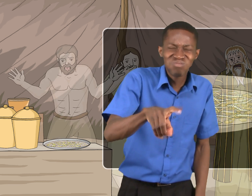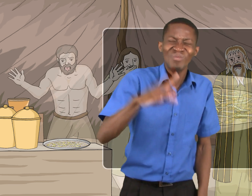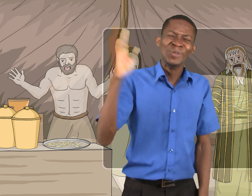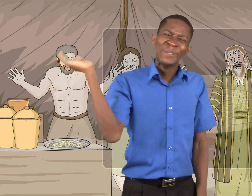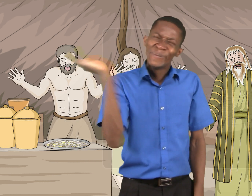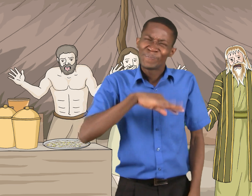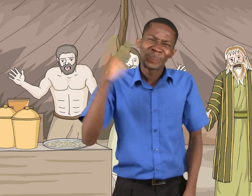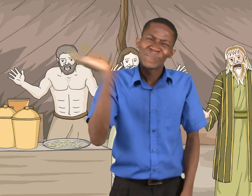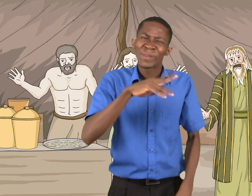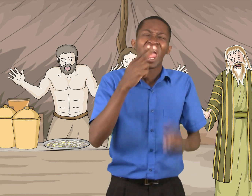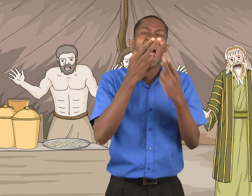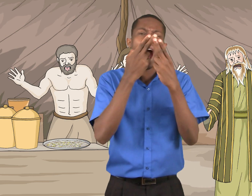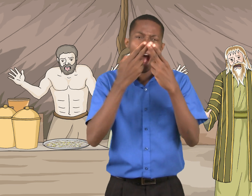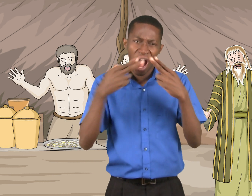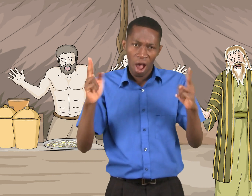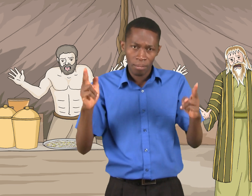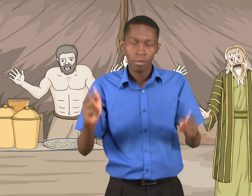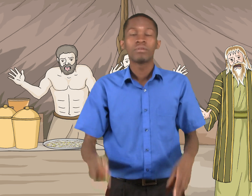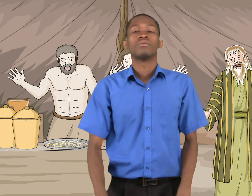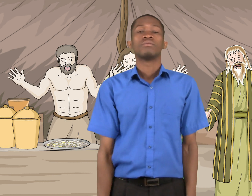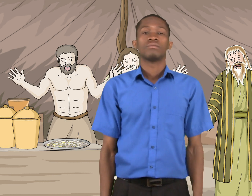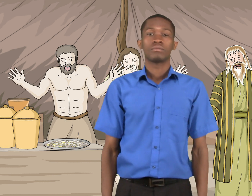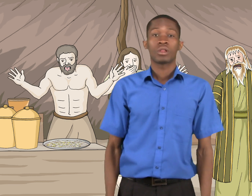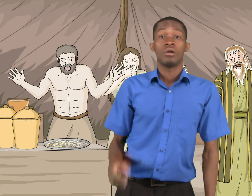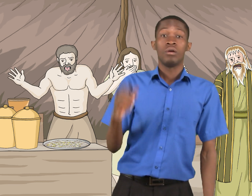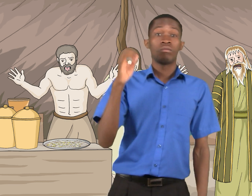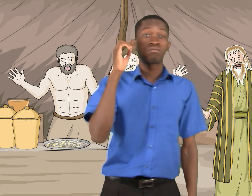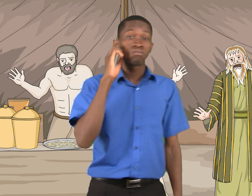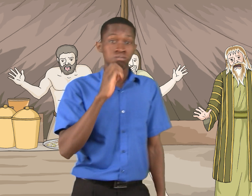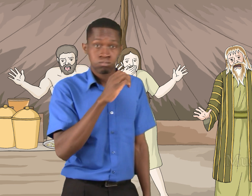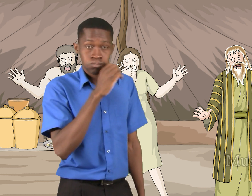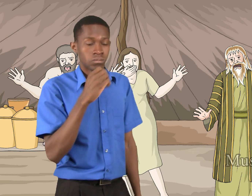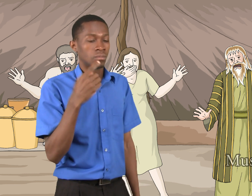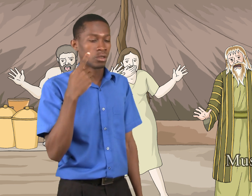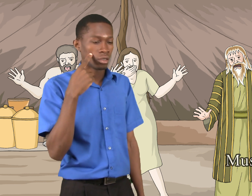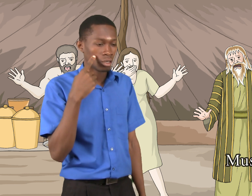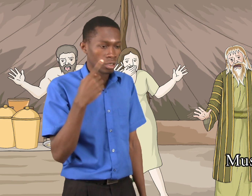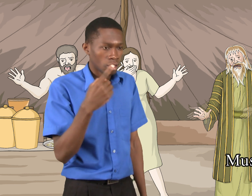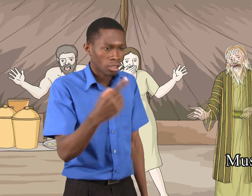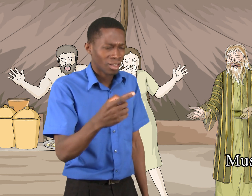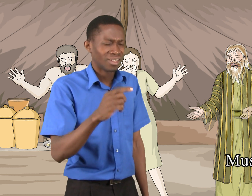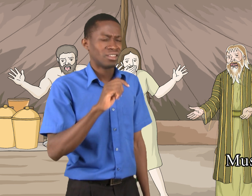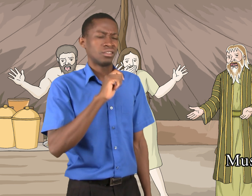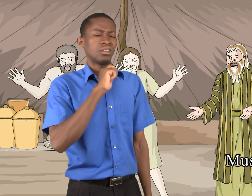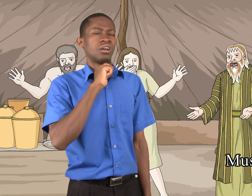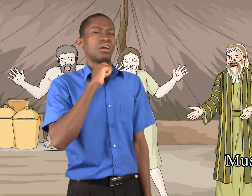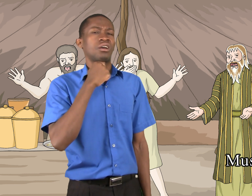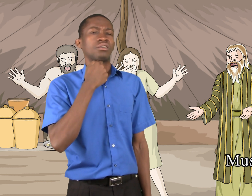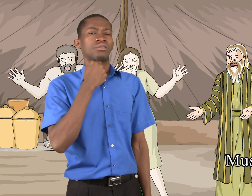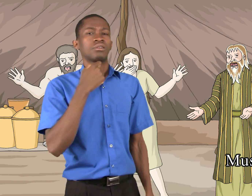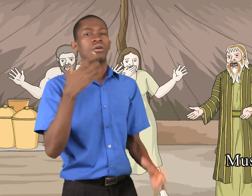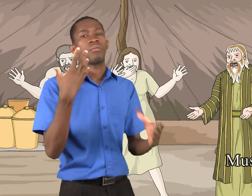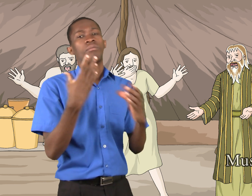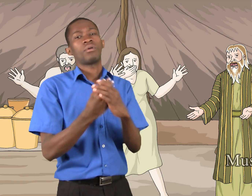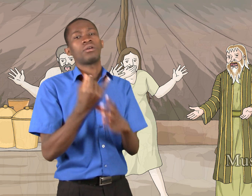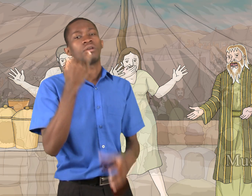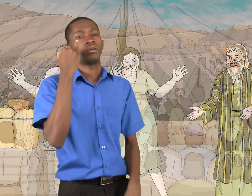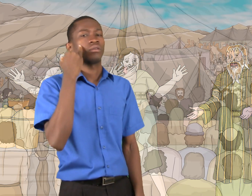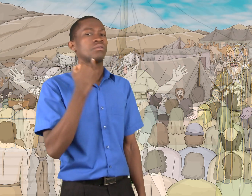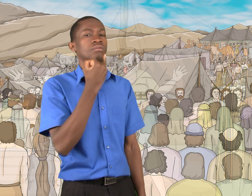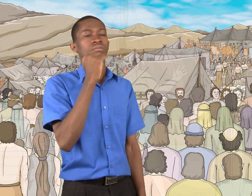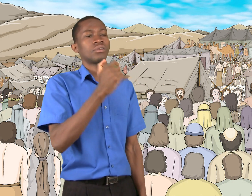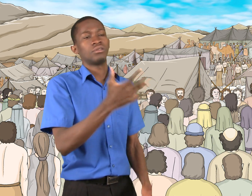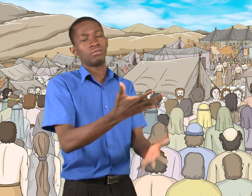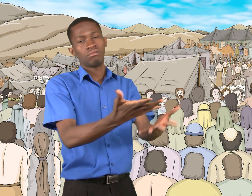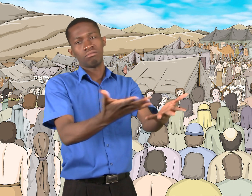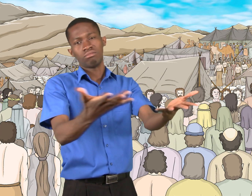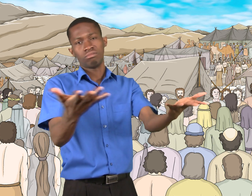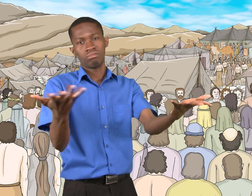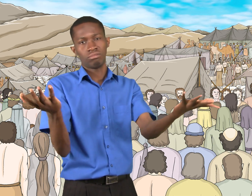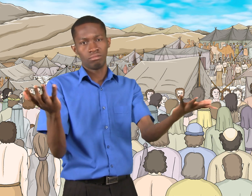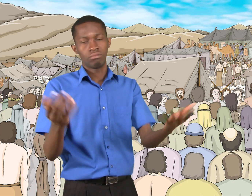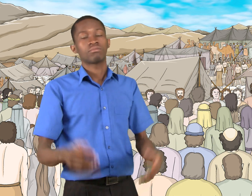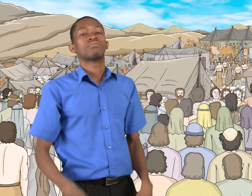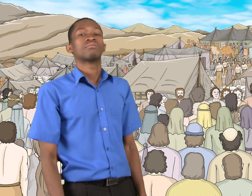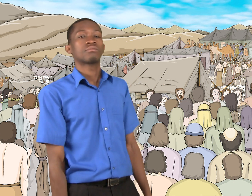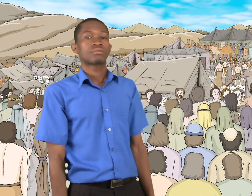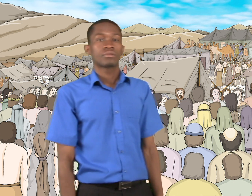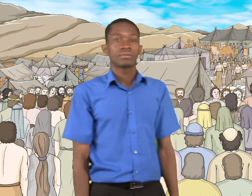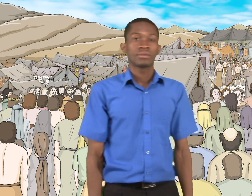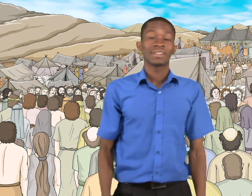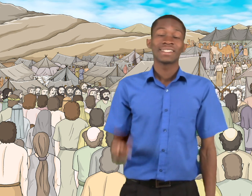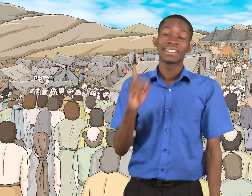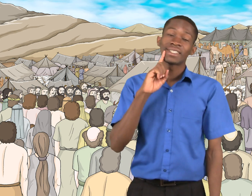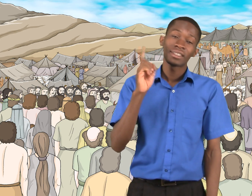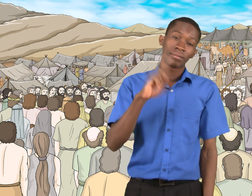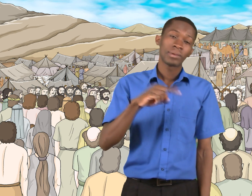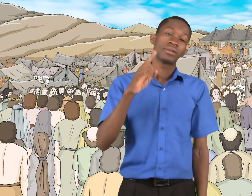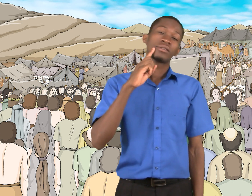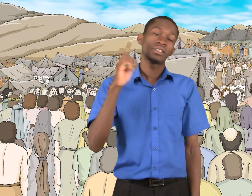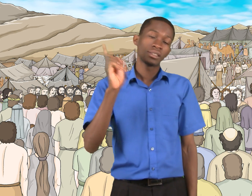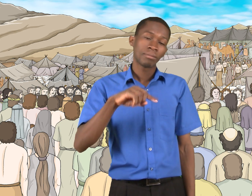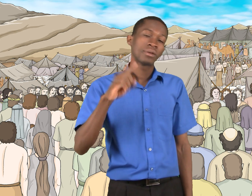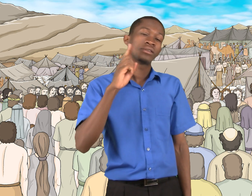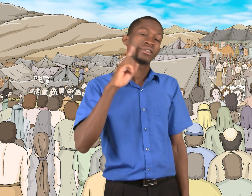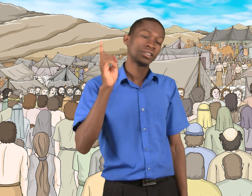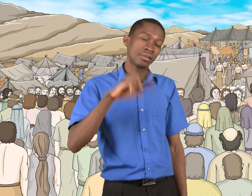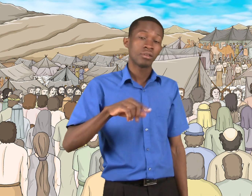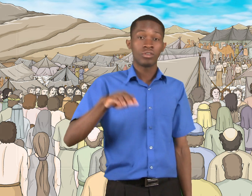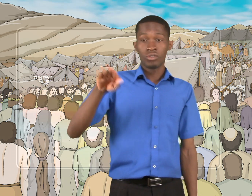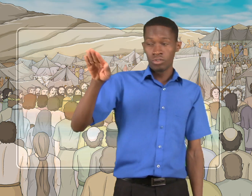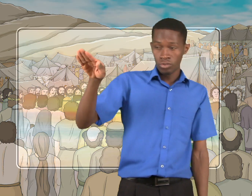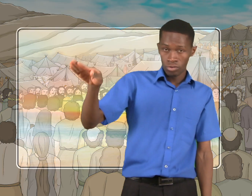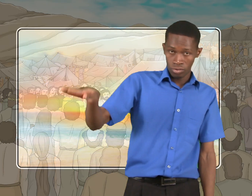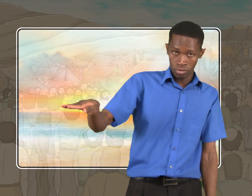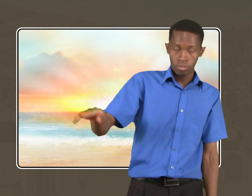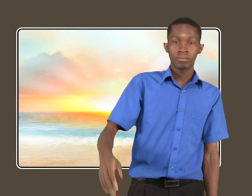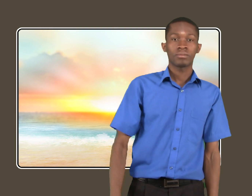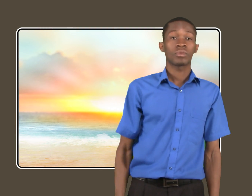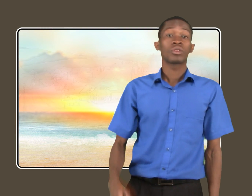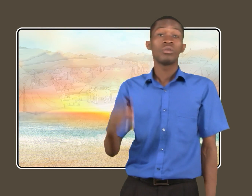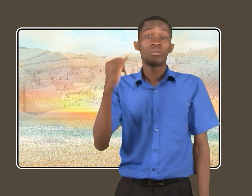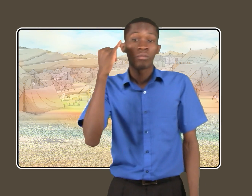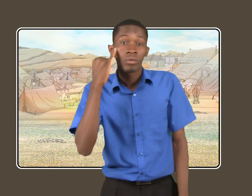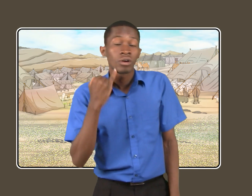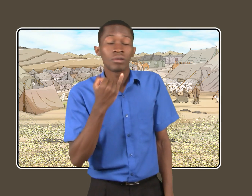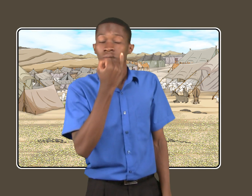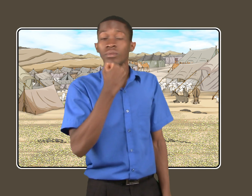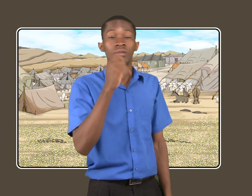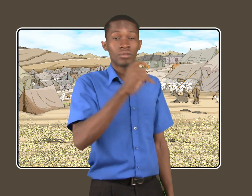So Moses was angry with them.